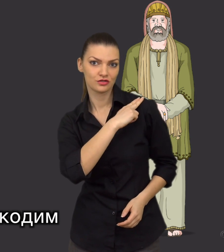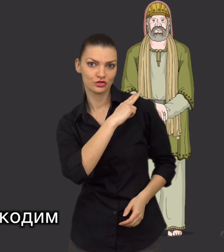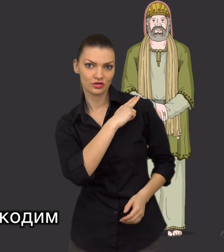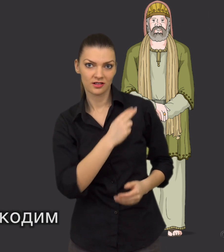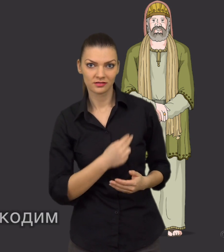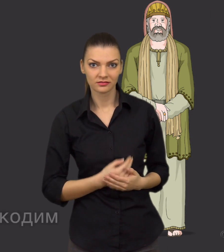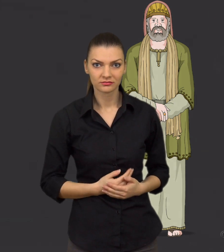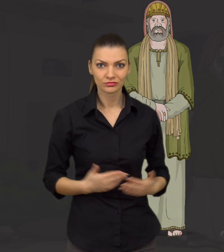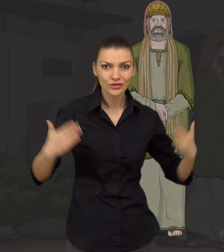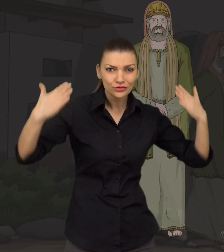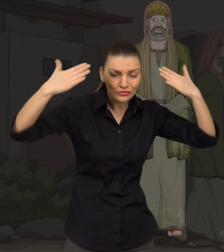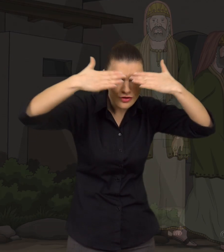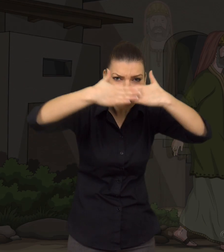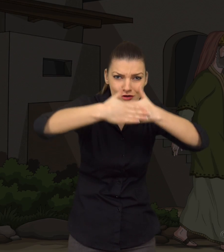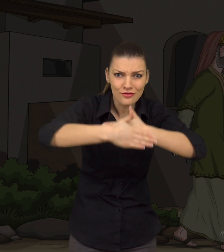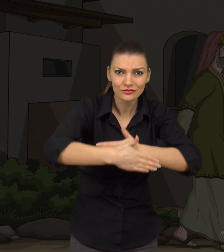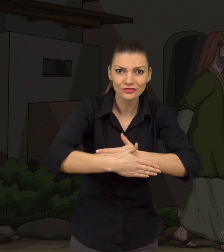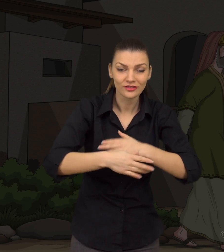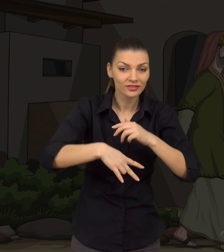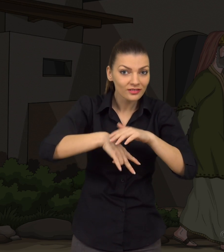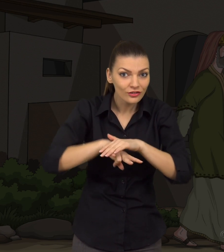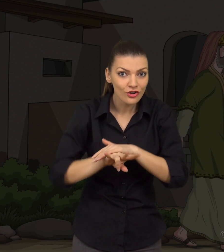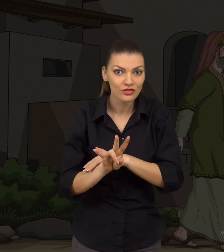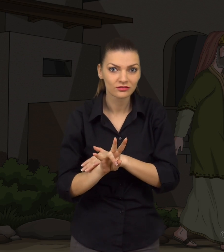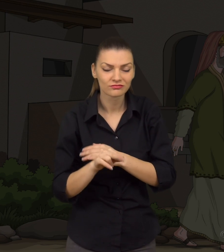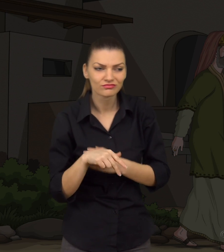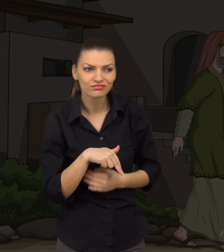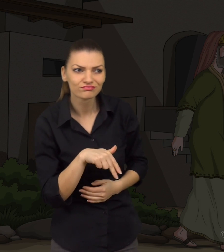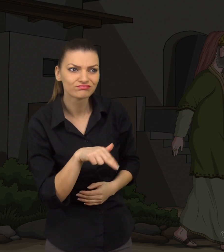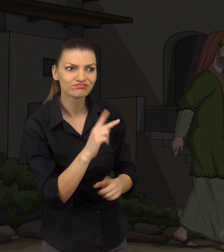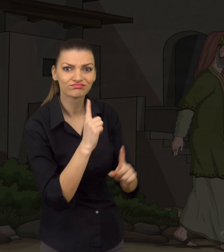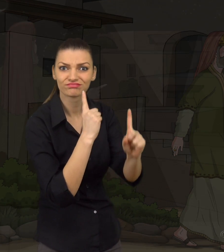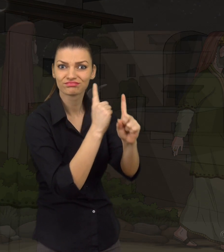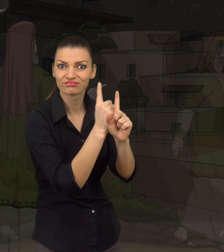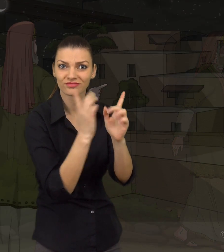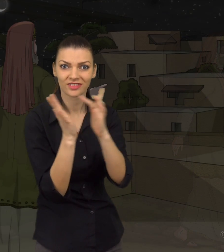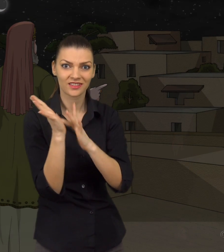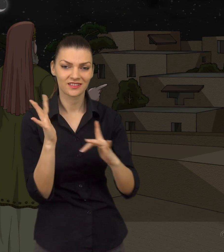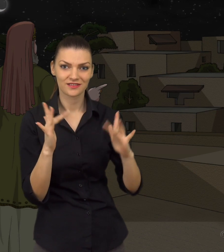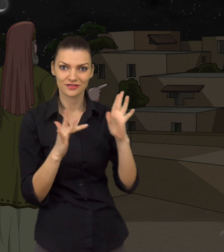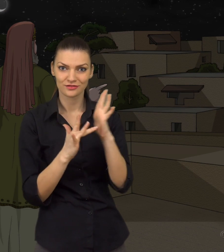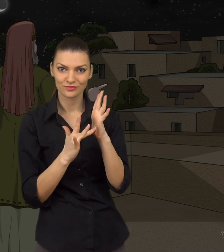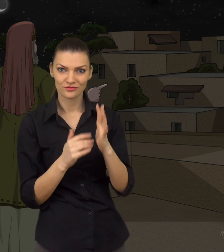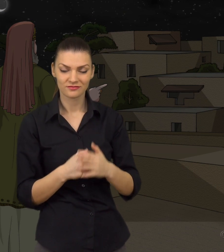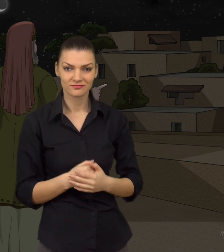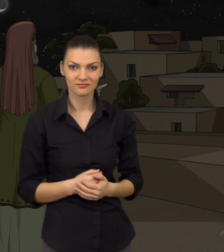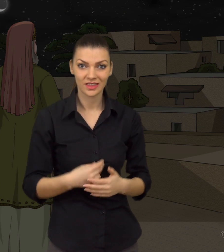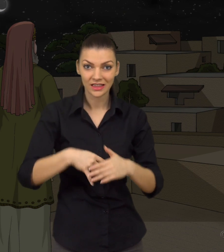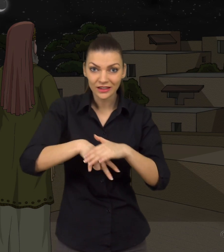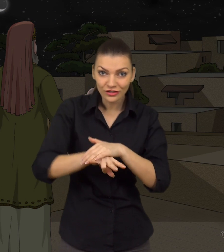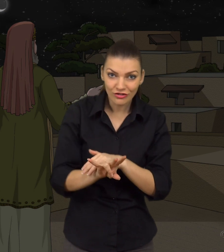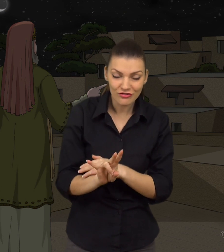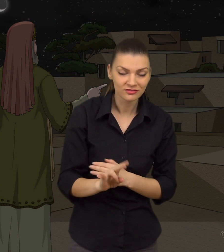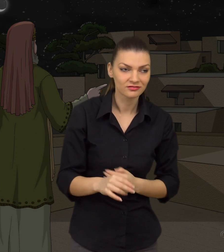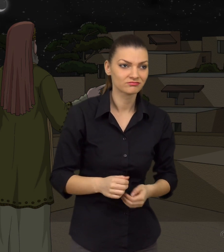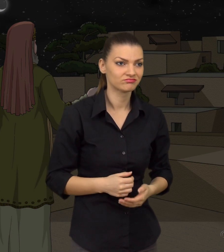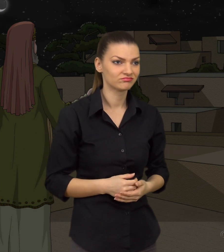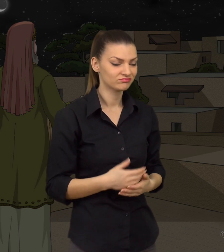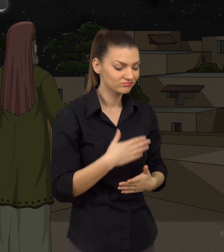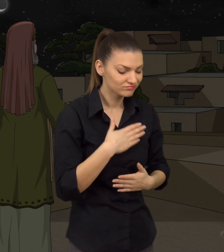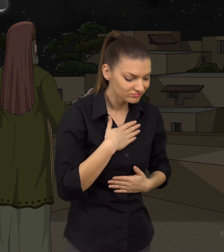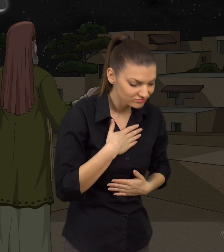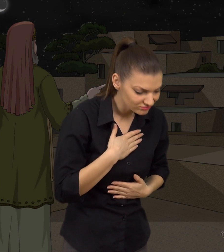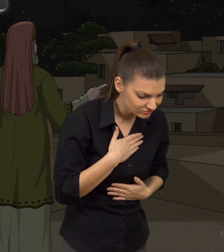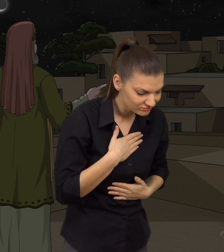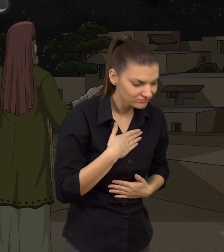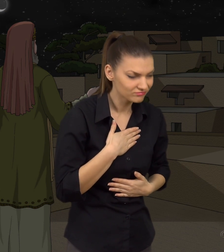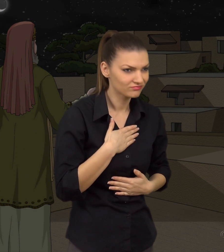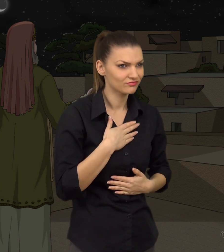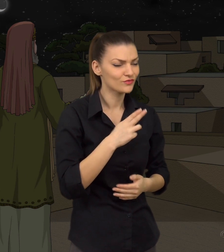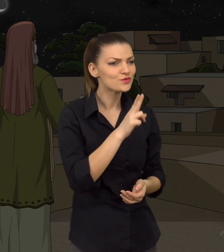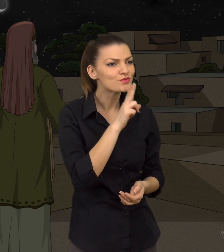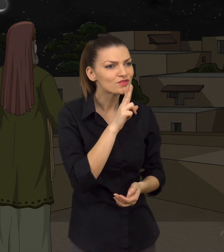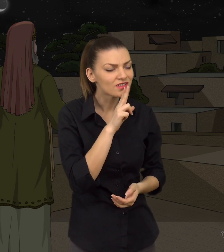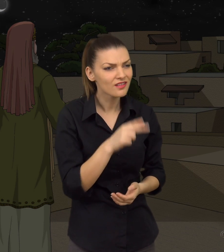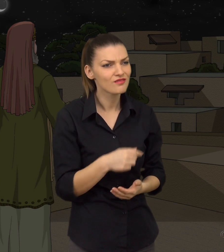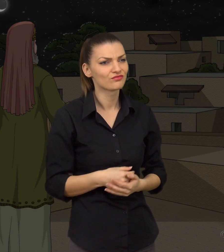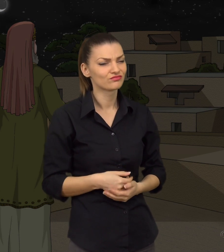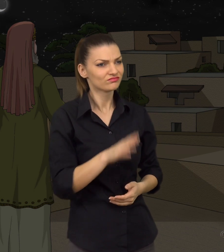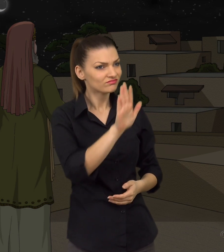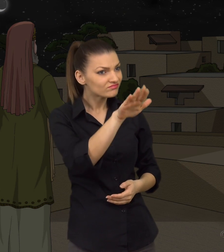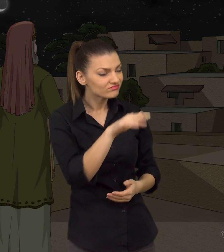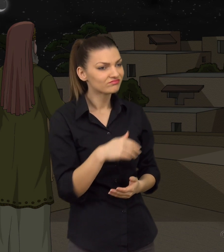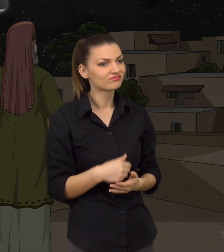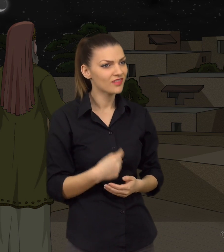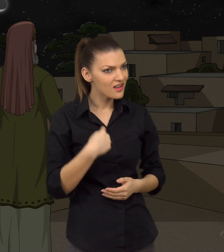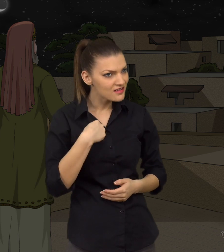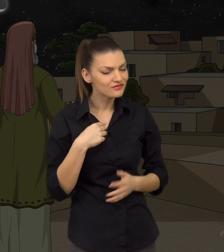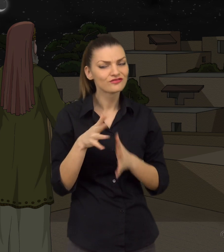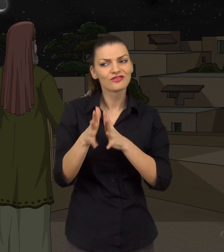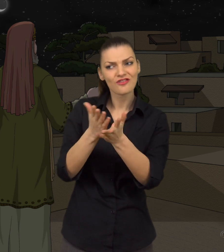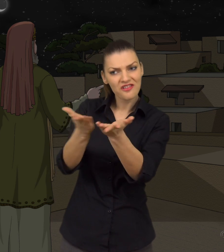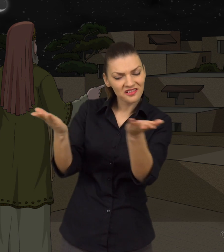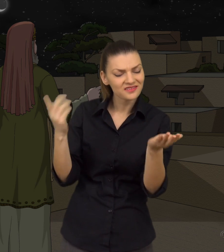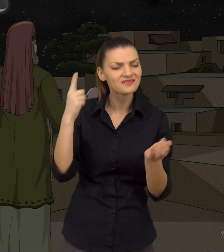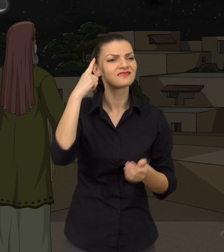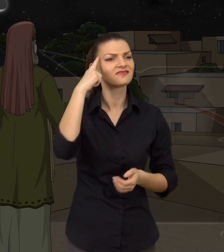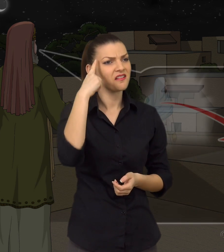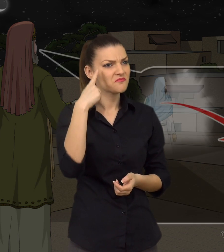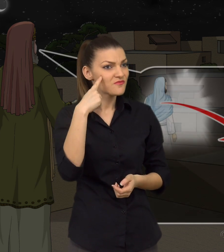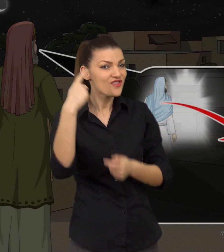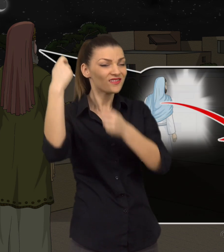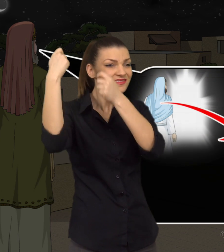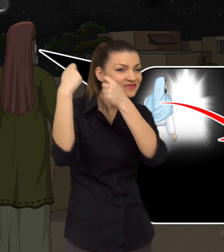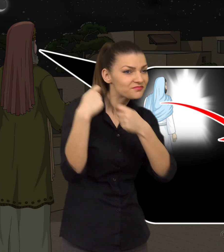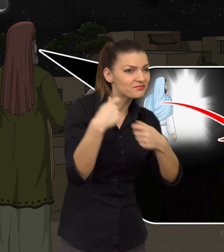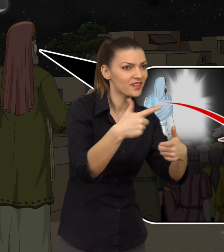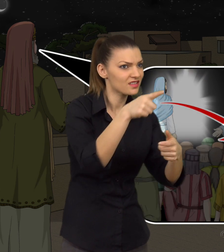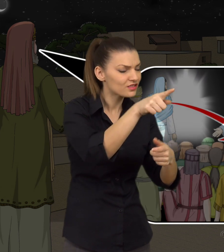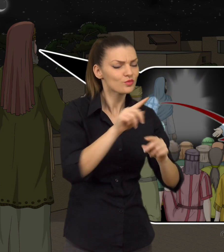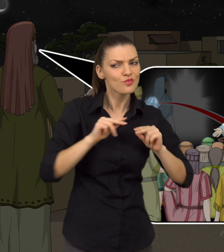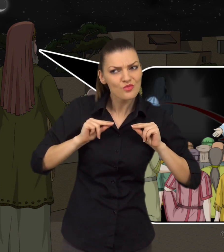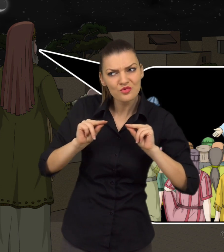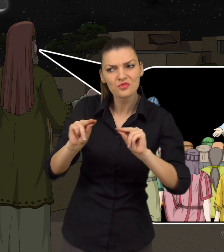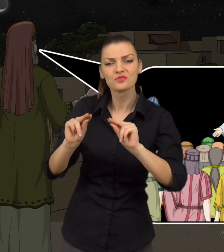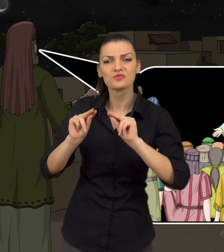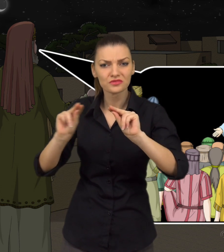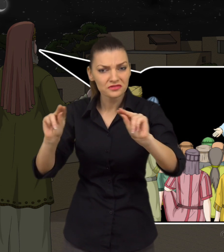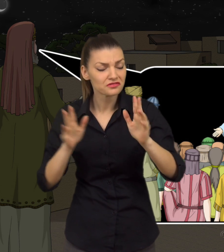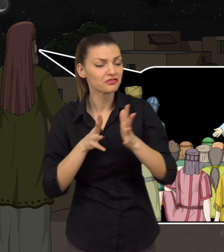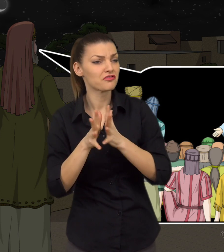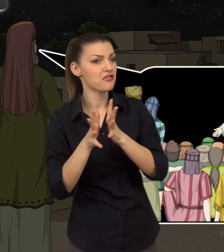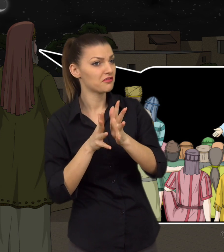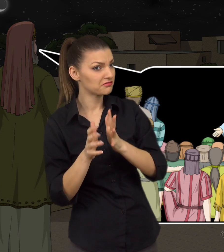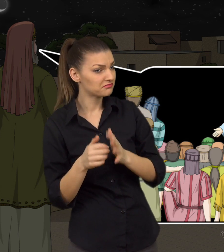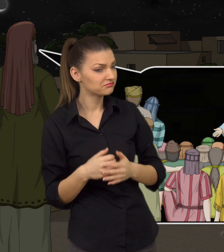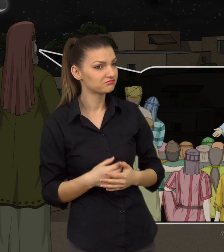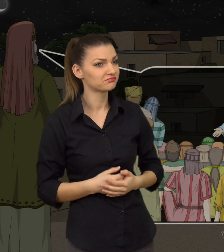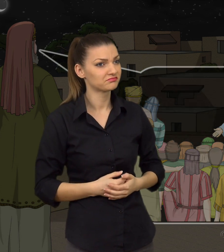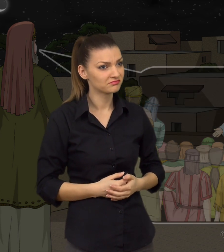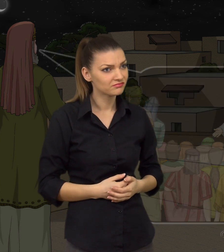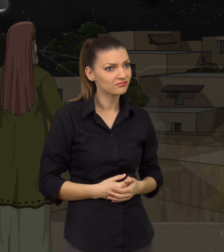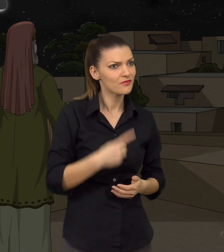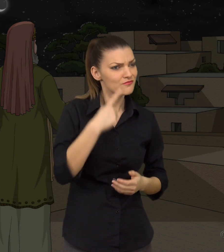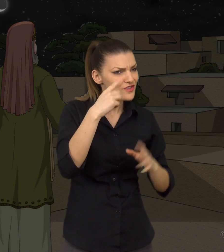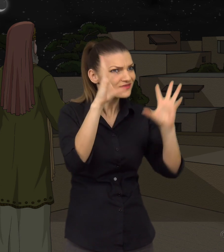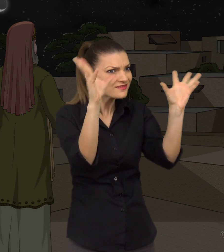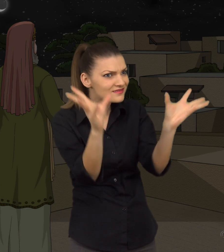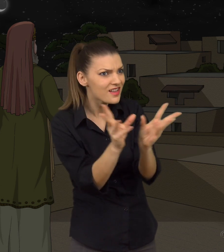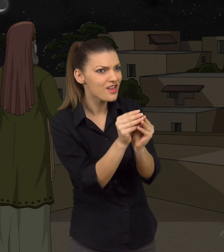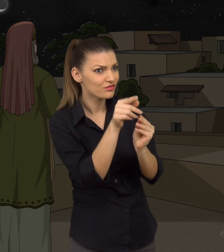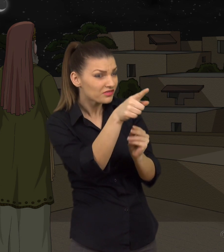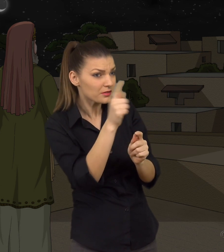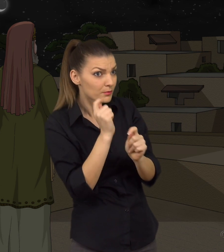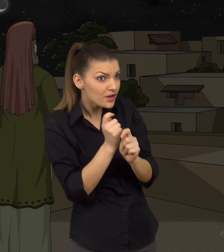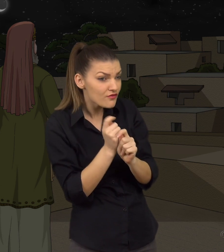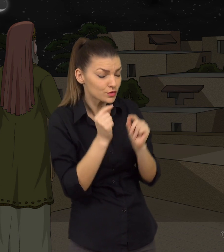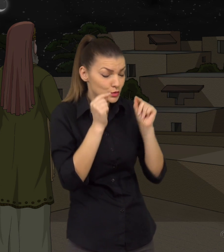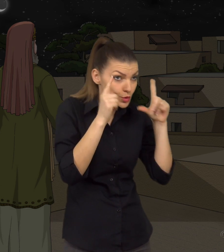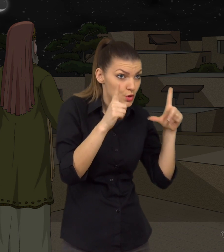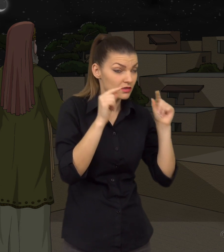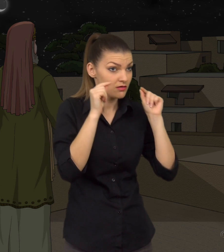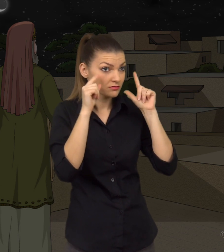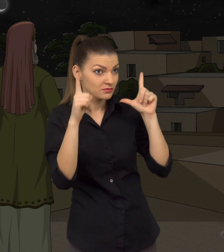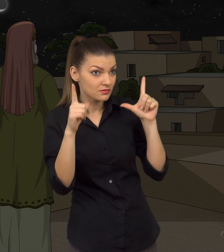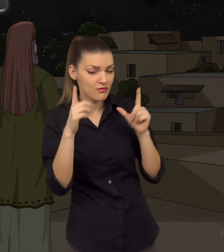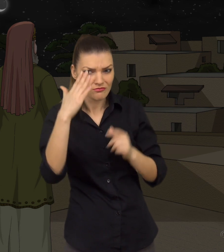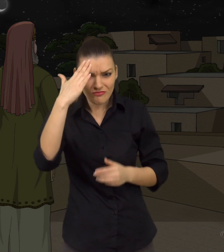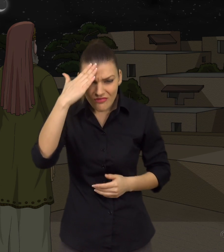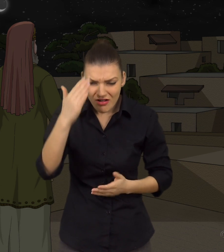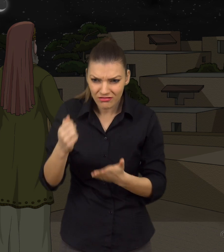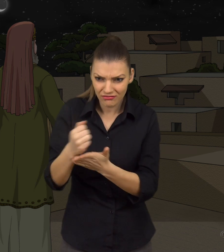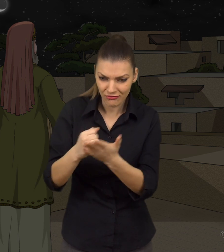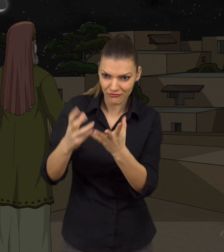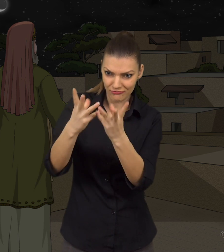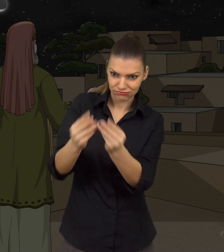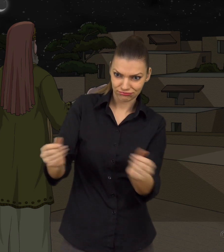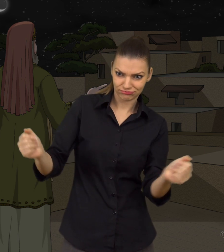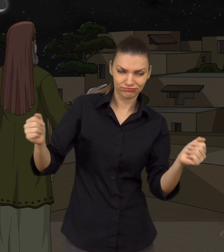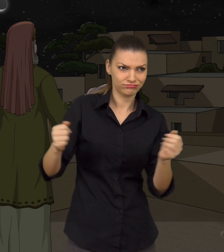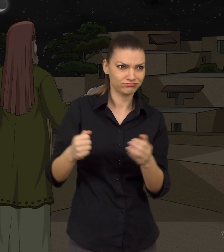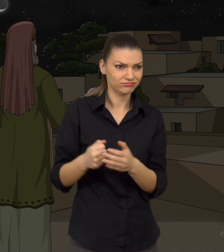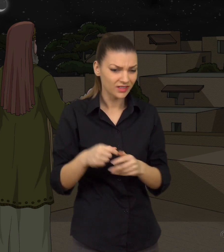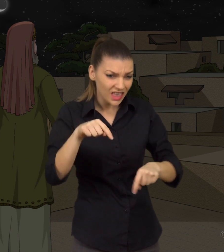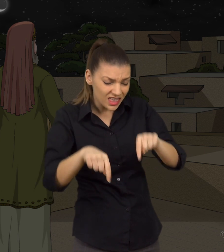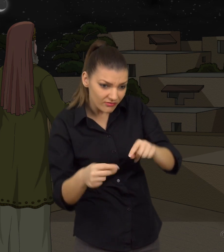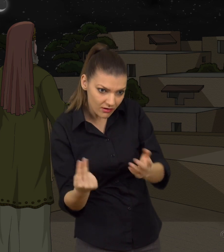He came to Jesus at night and said, “Rabbi, we know that You are a teacher who has come from God.